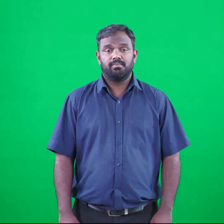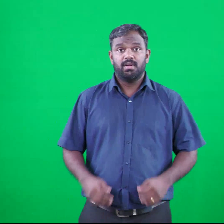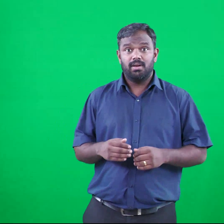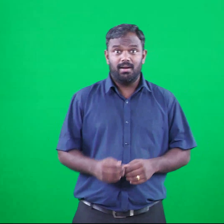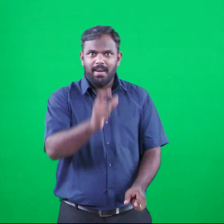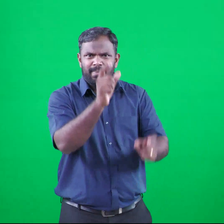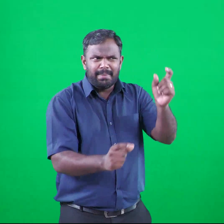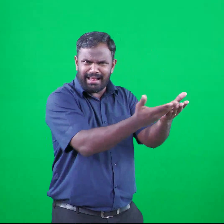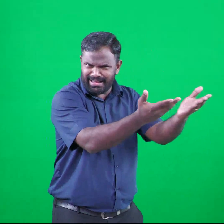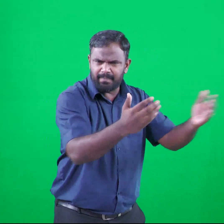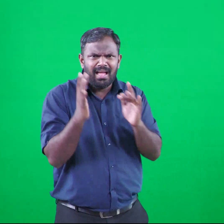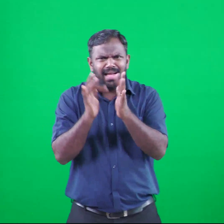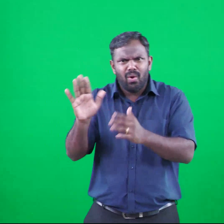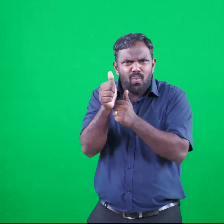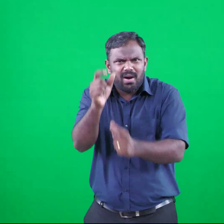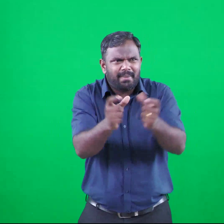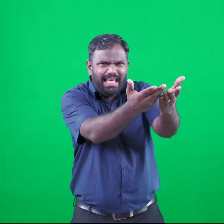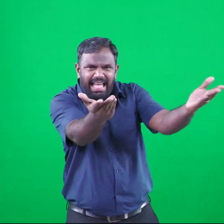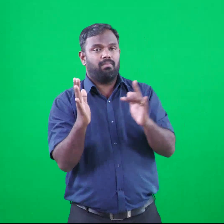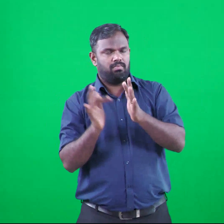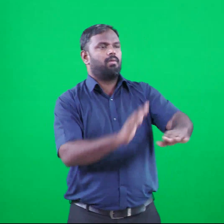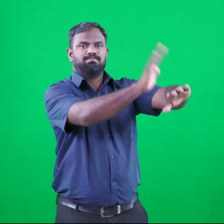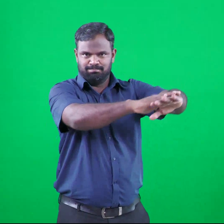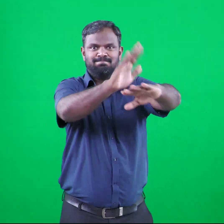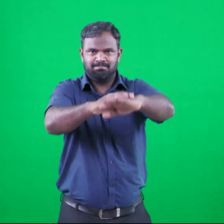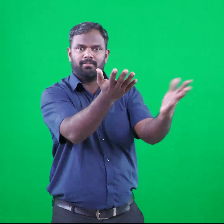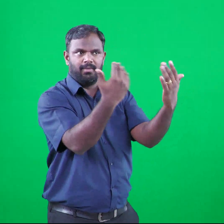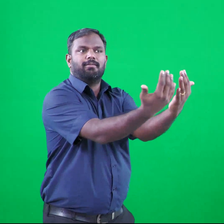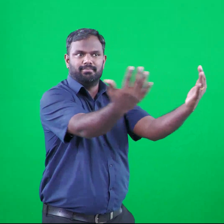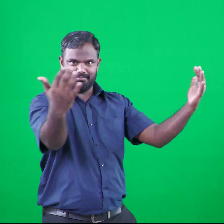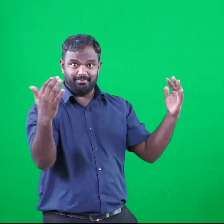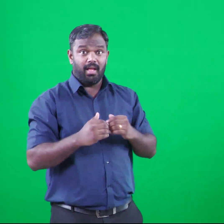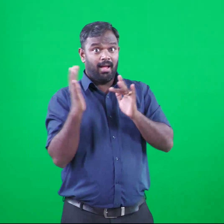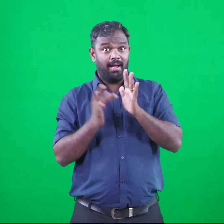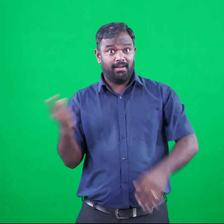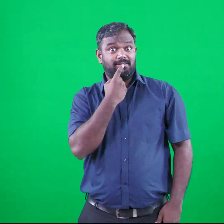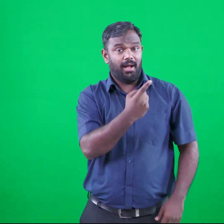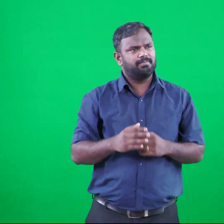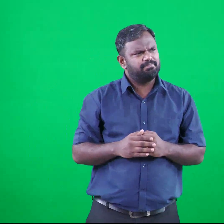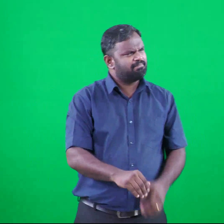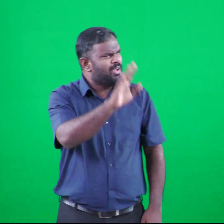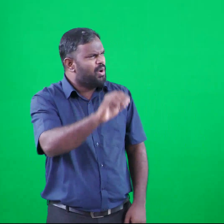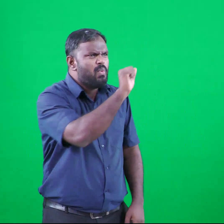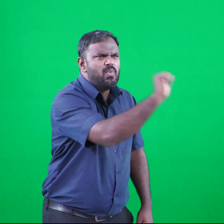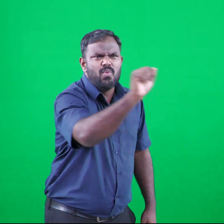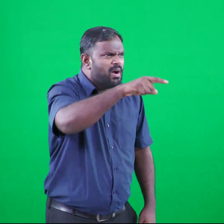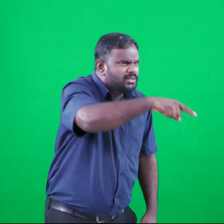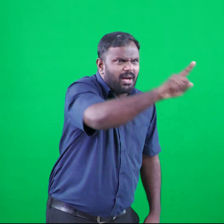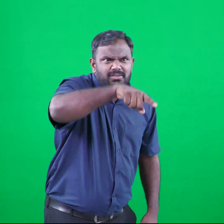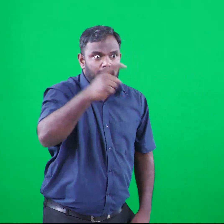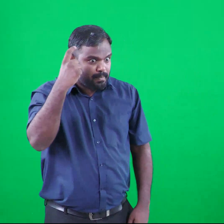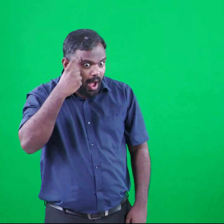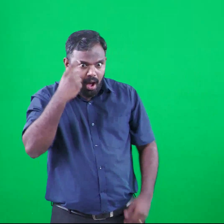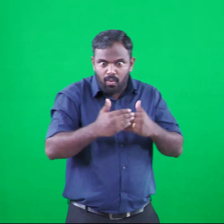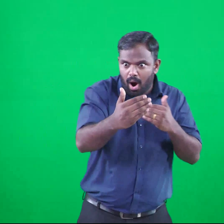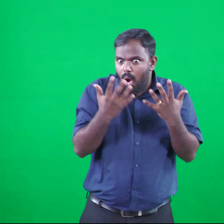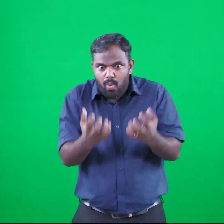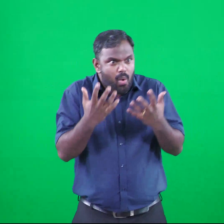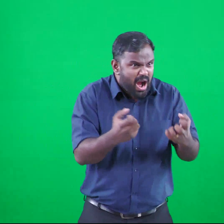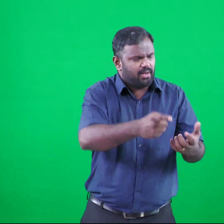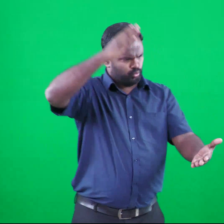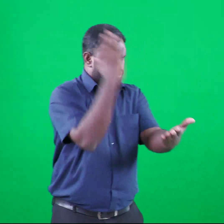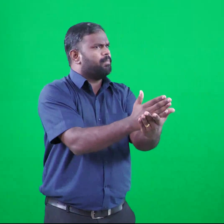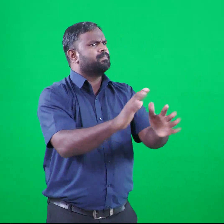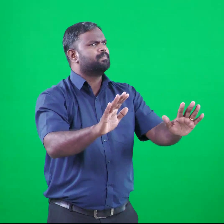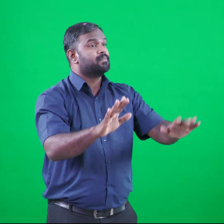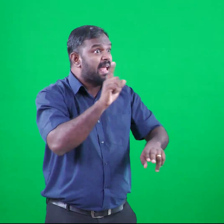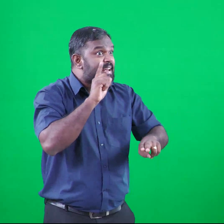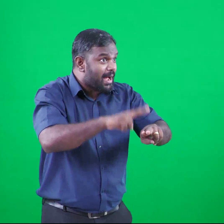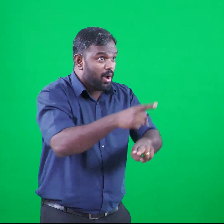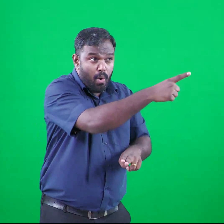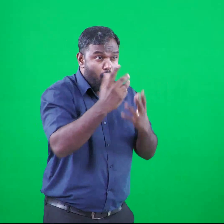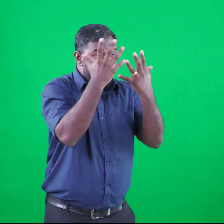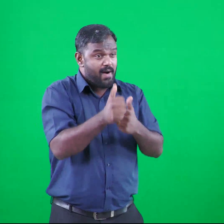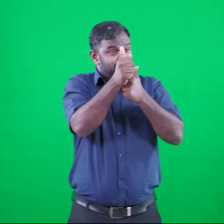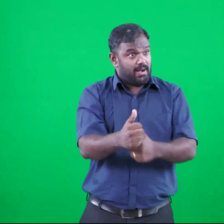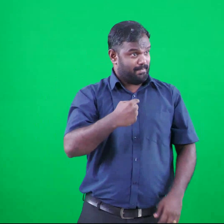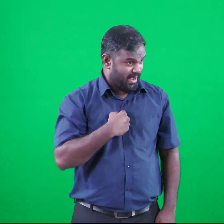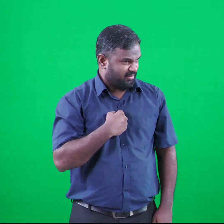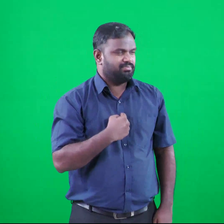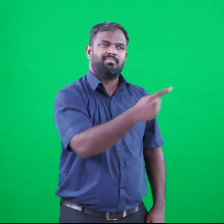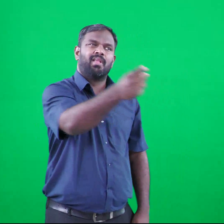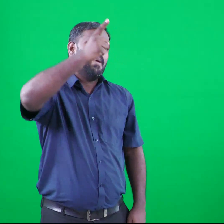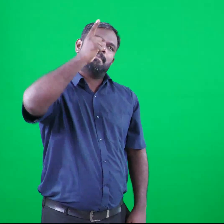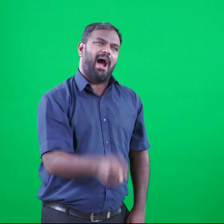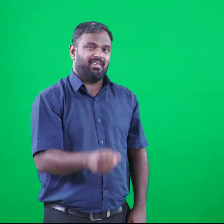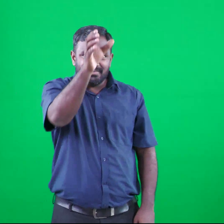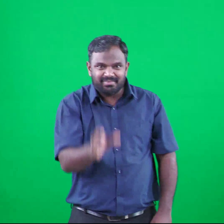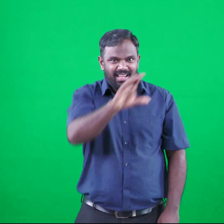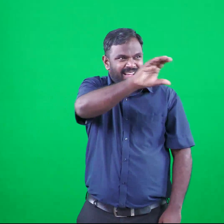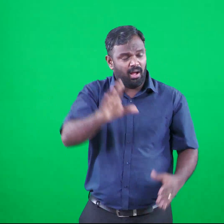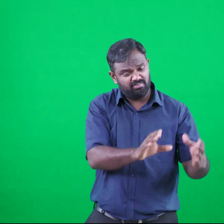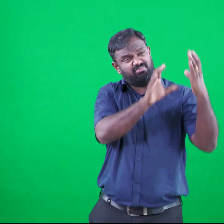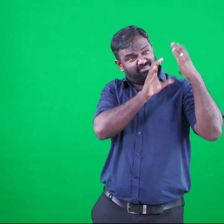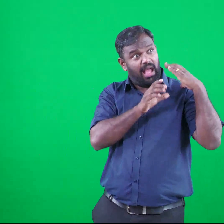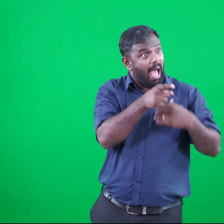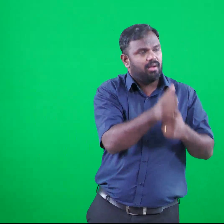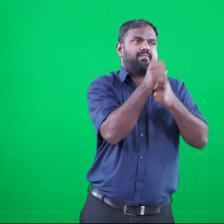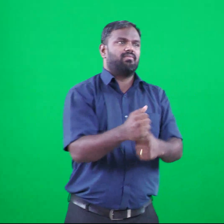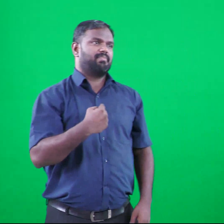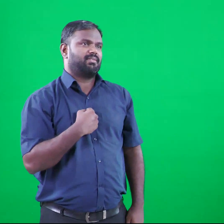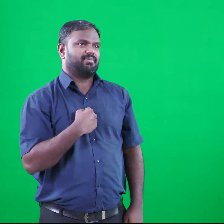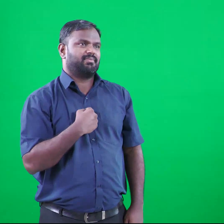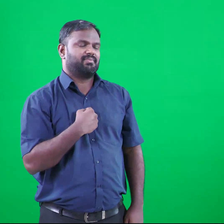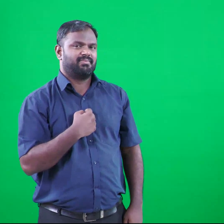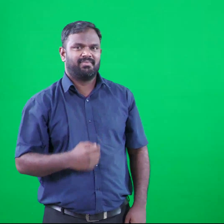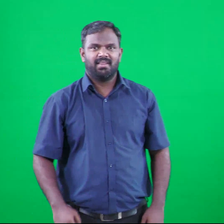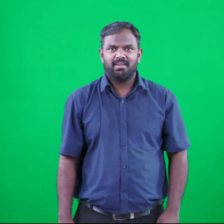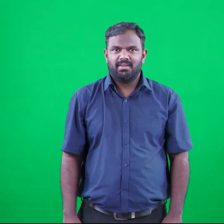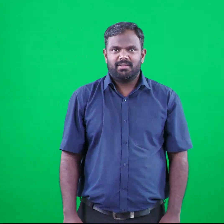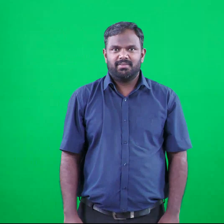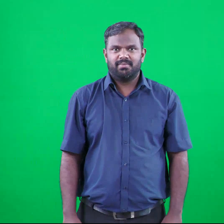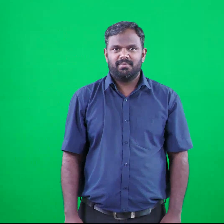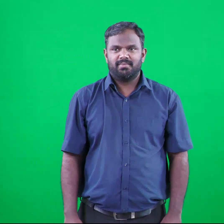Then Jesus called the crowd to Him along with His disciples, and He told them, "If anyone wants to come after Me, he must deny himself and take up his cross and follow Me.